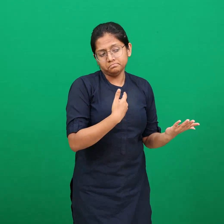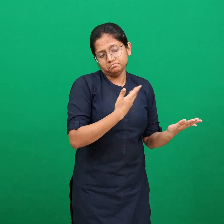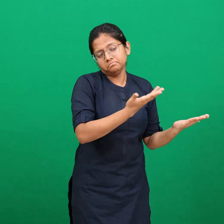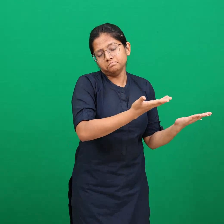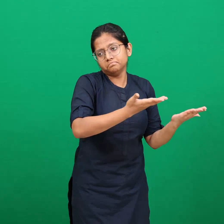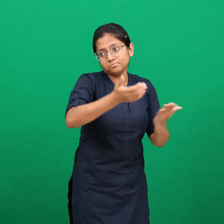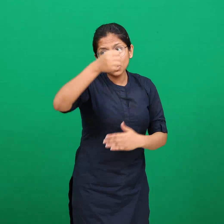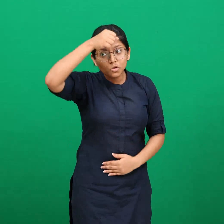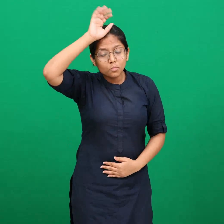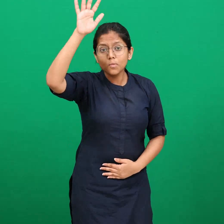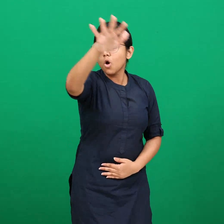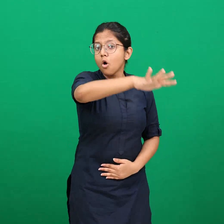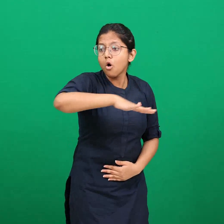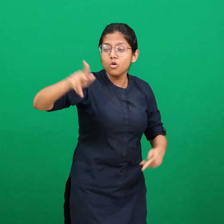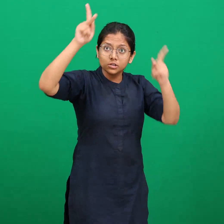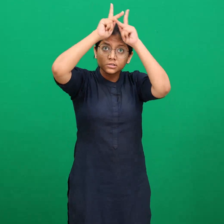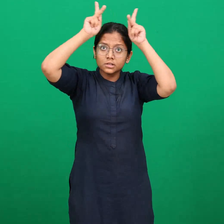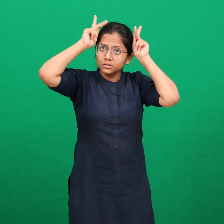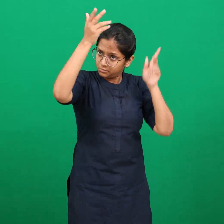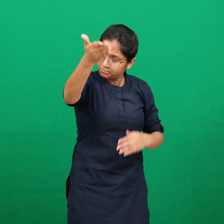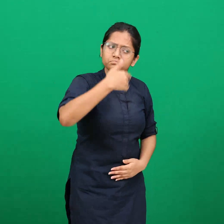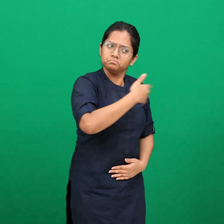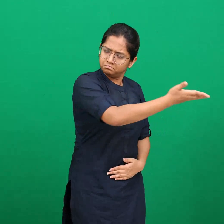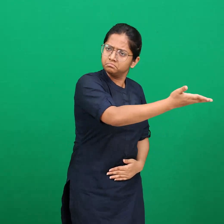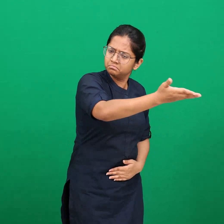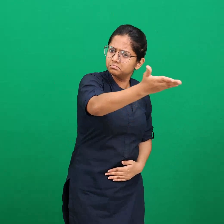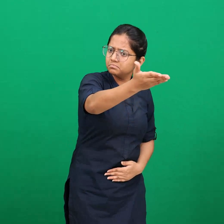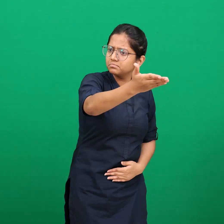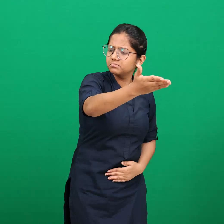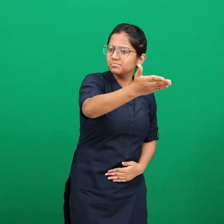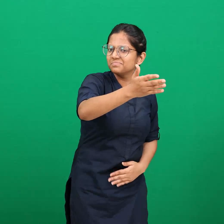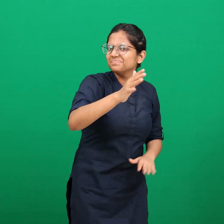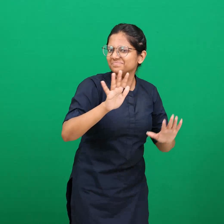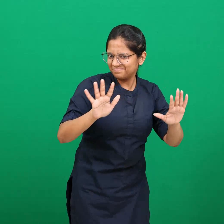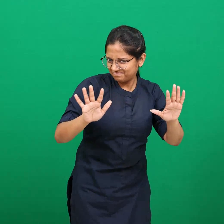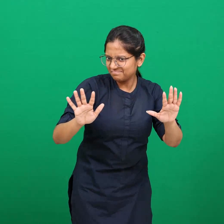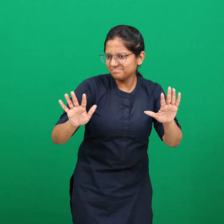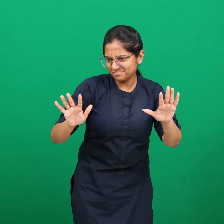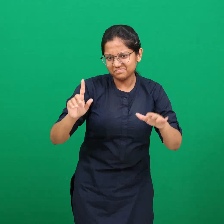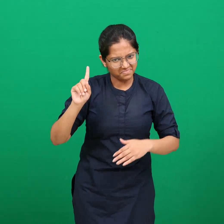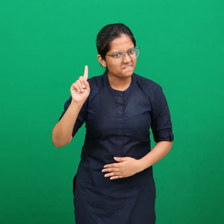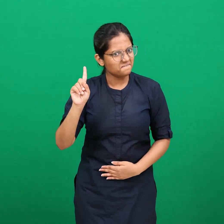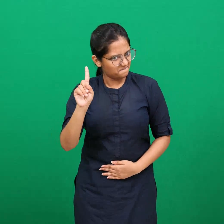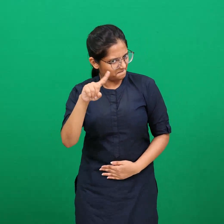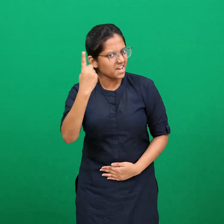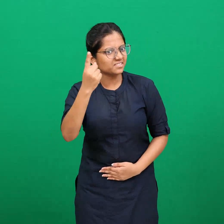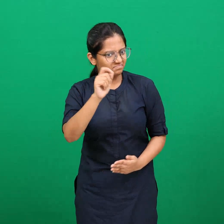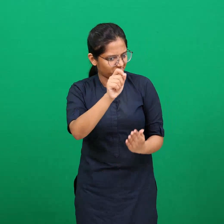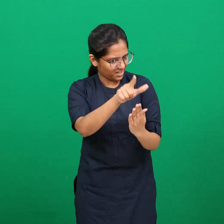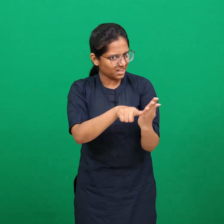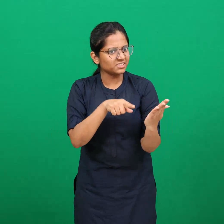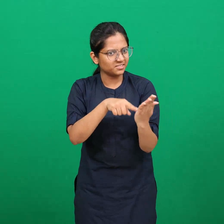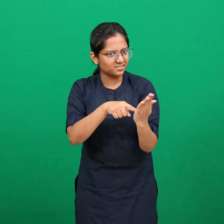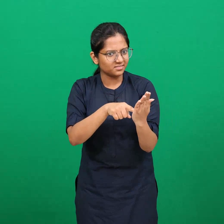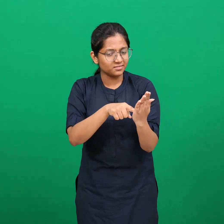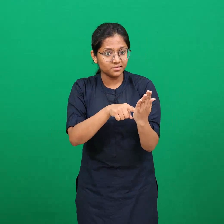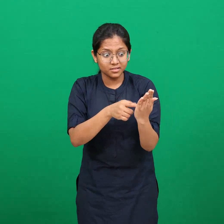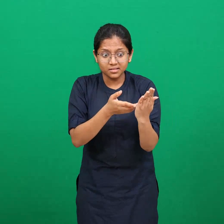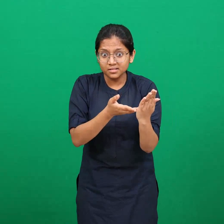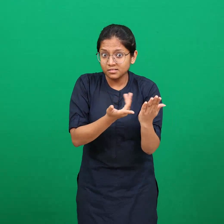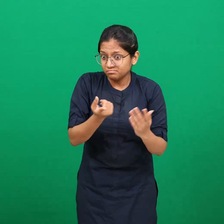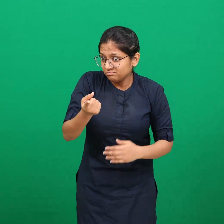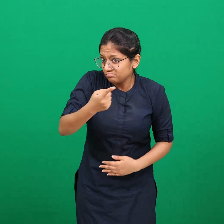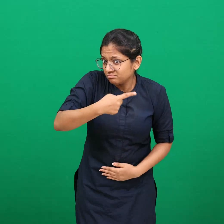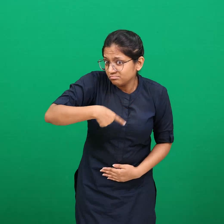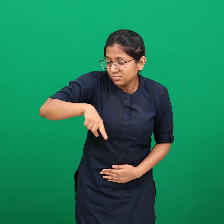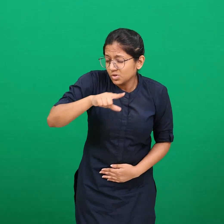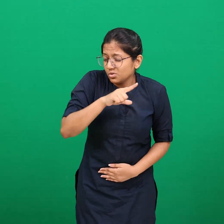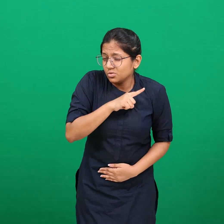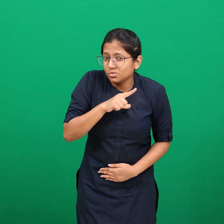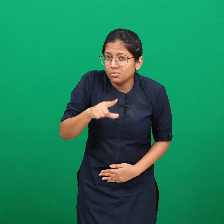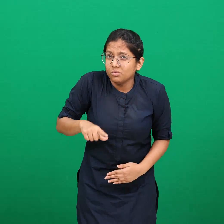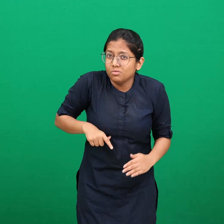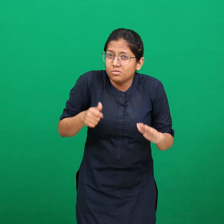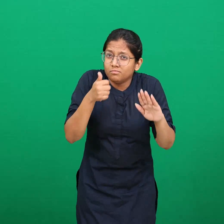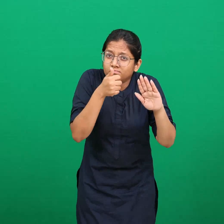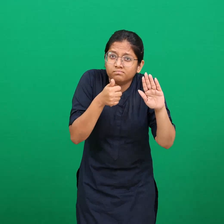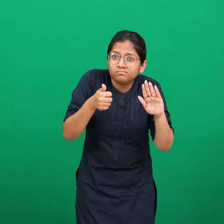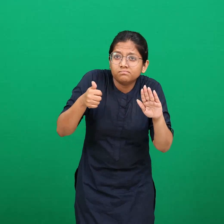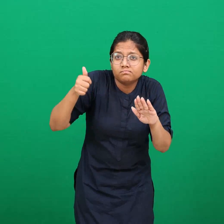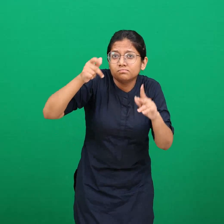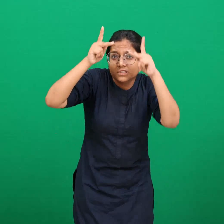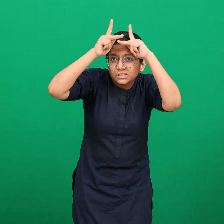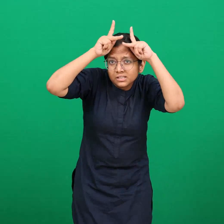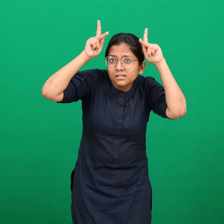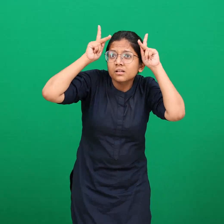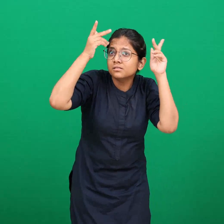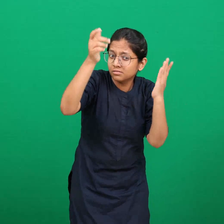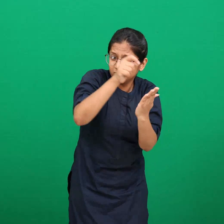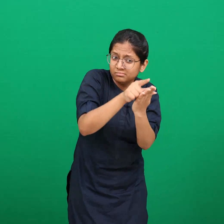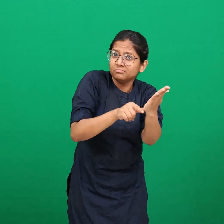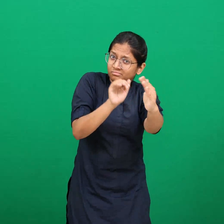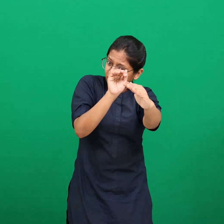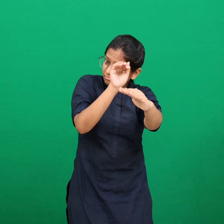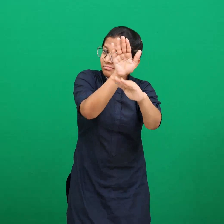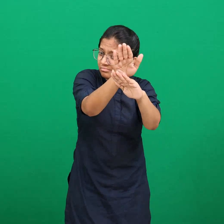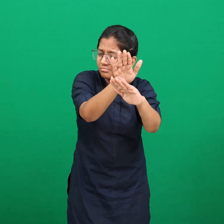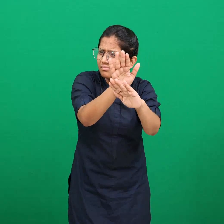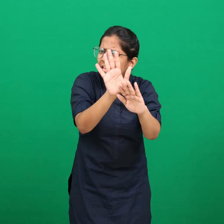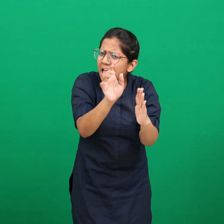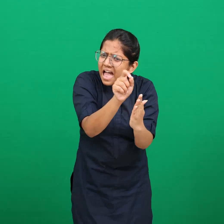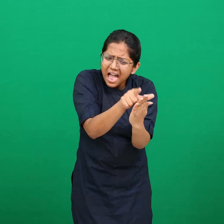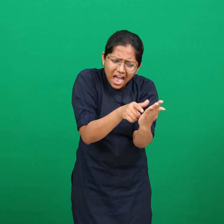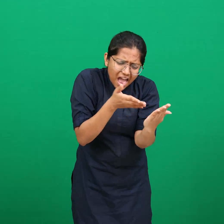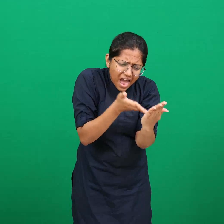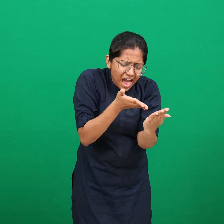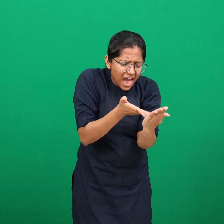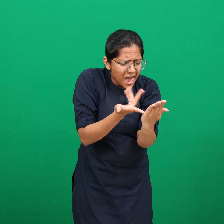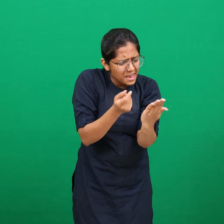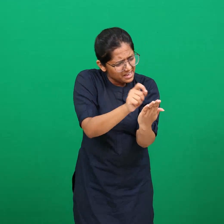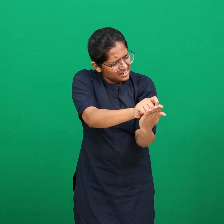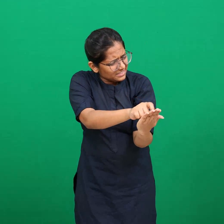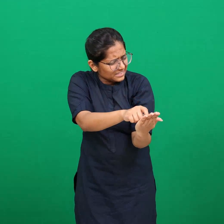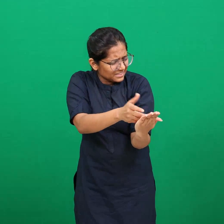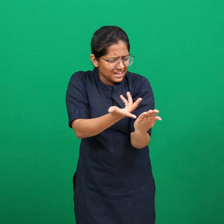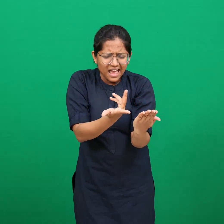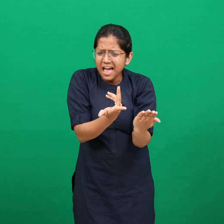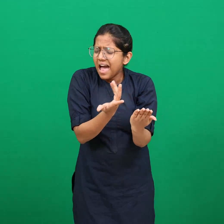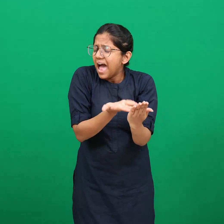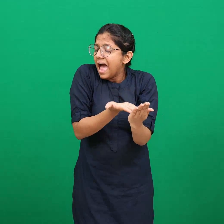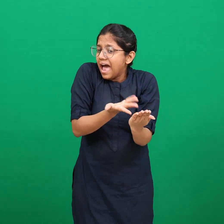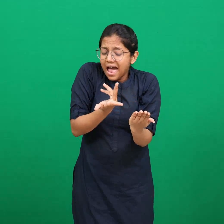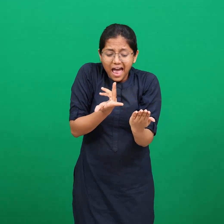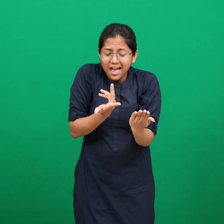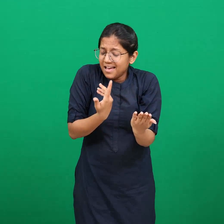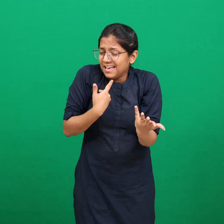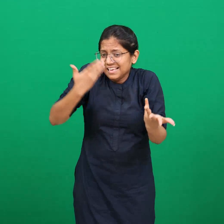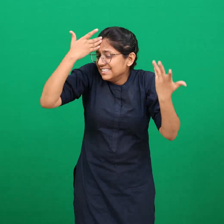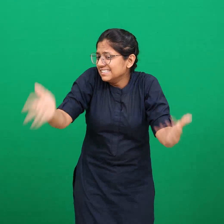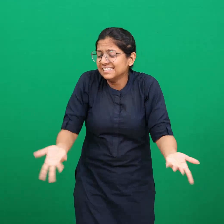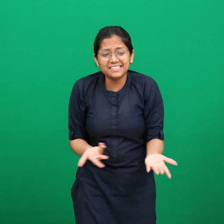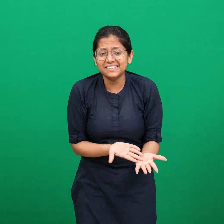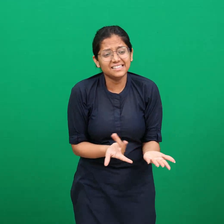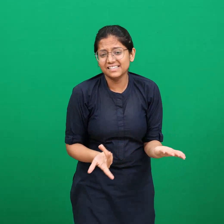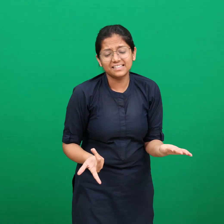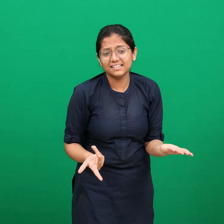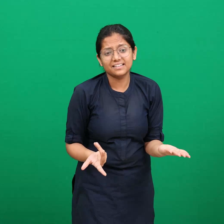I have nothing definite to write to our sovereign one about him.